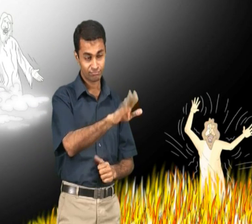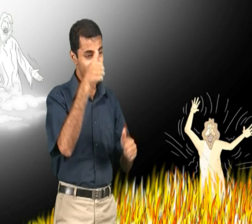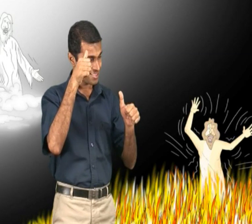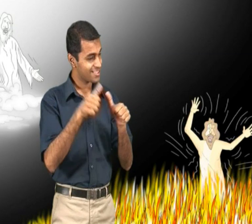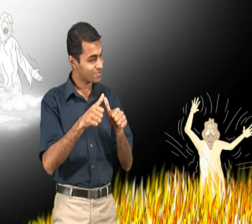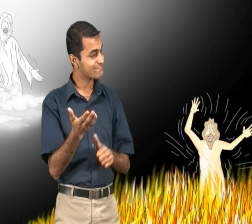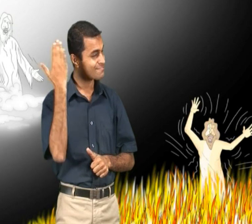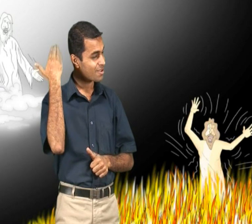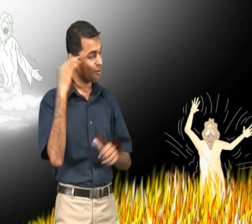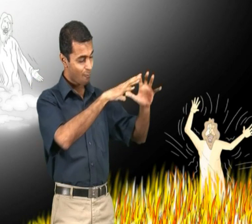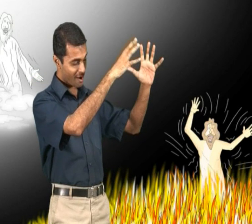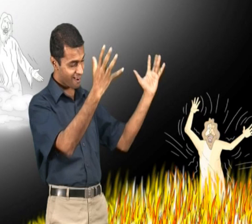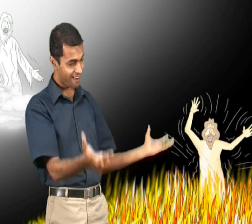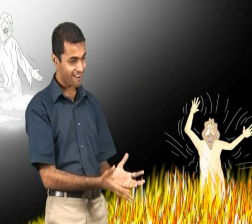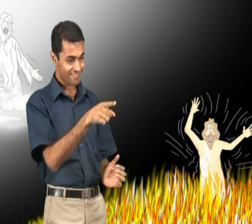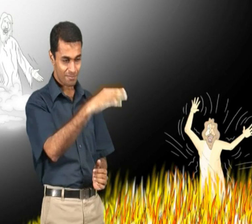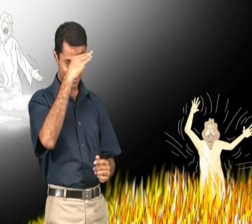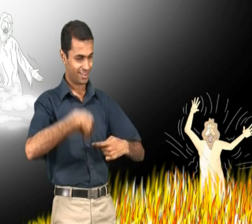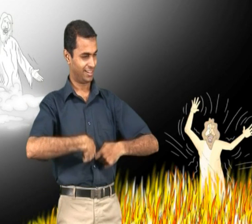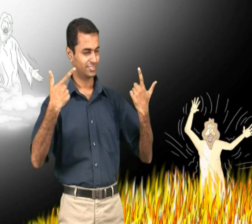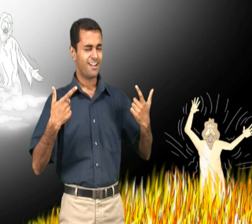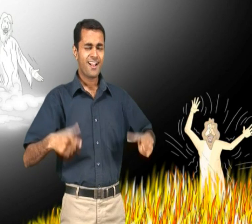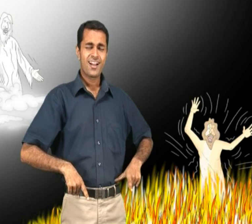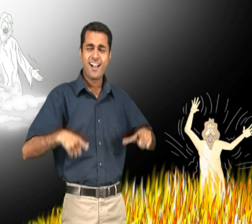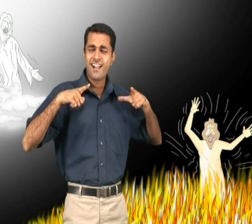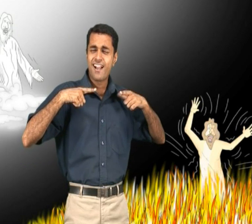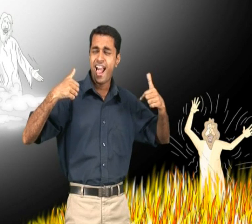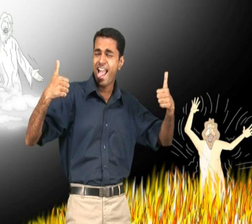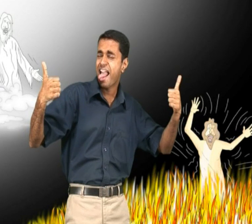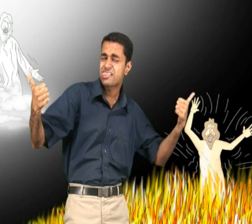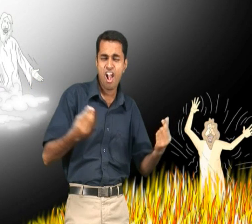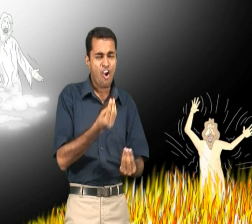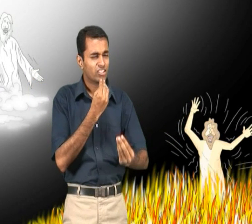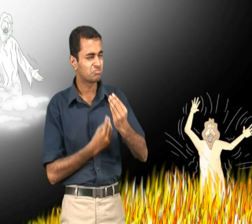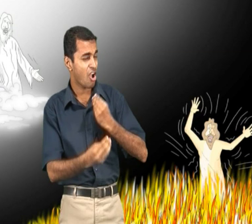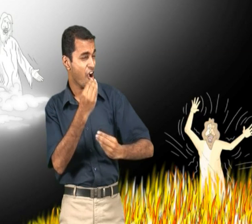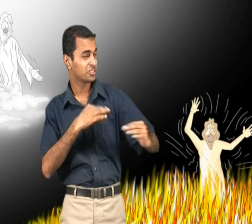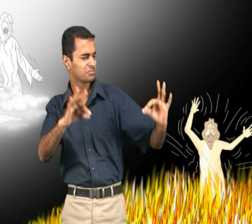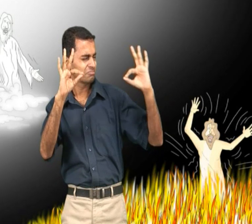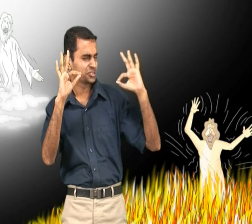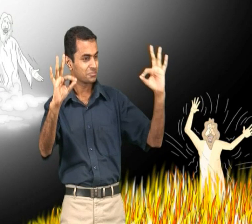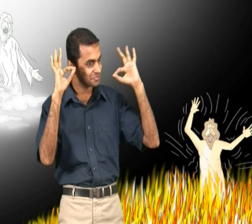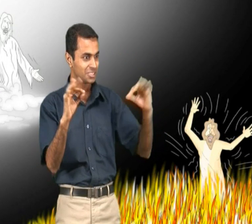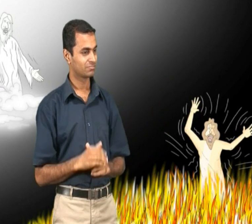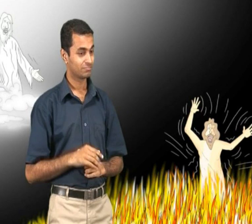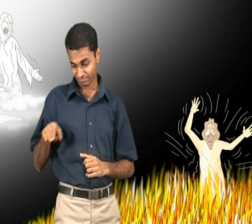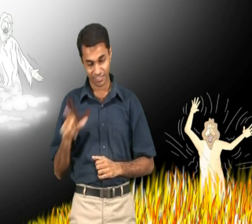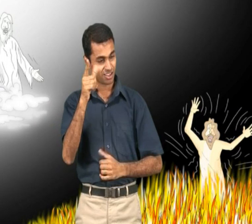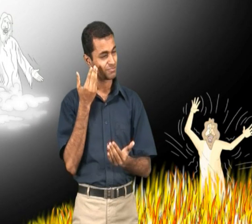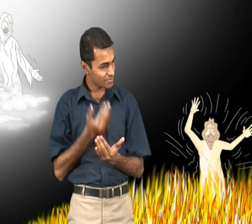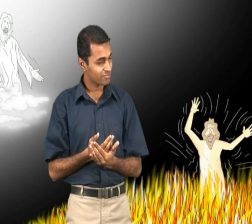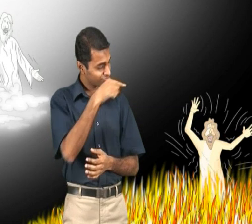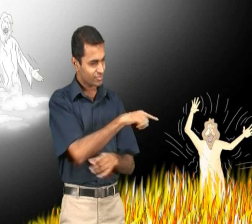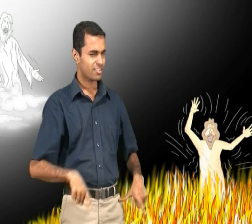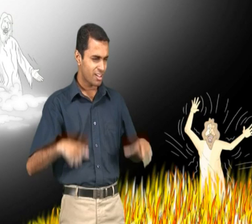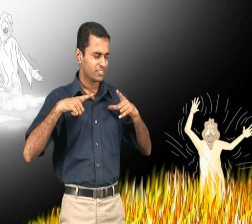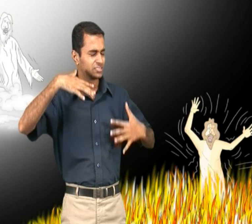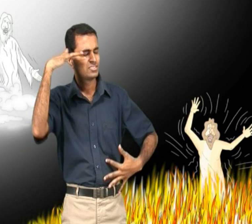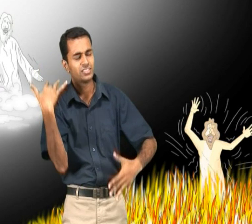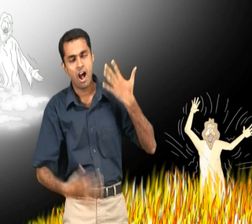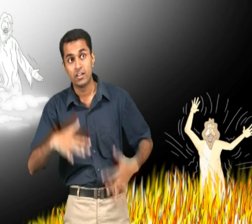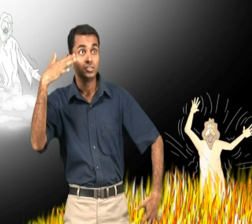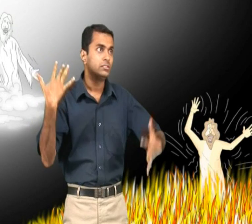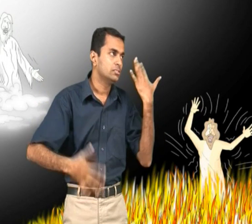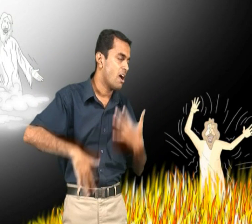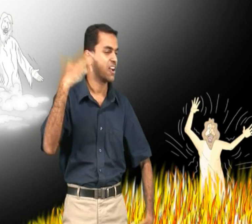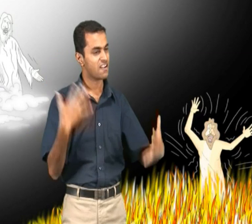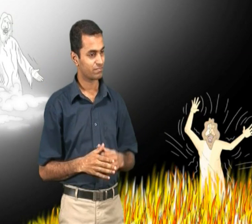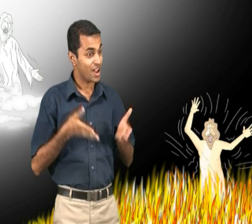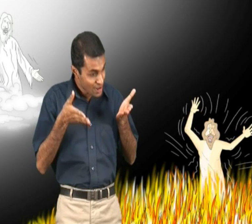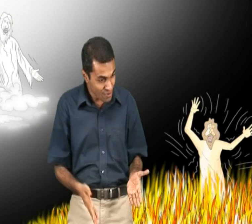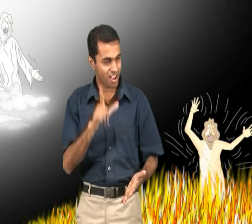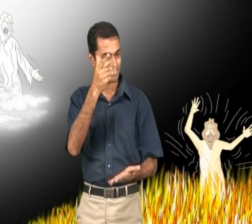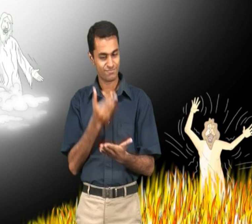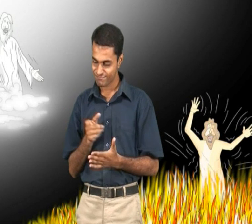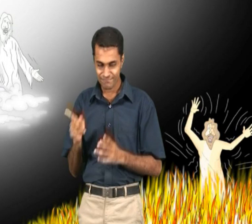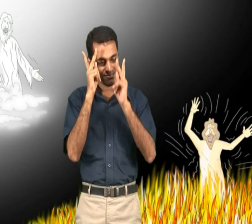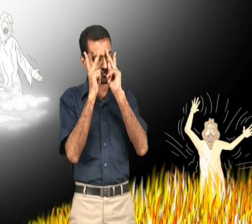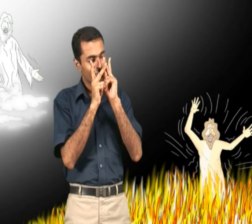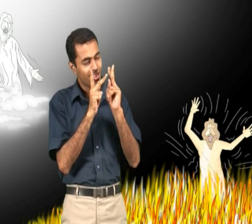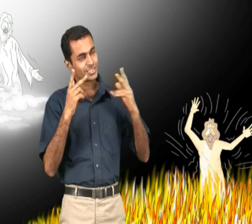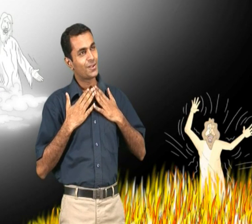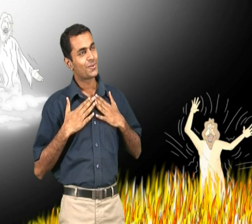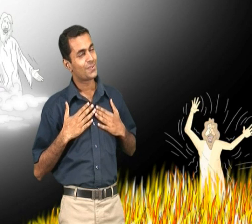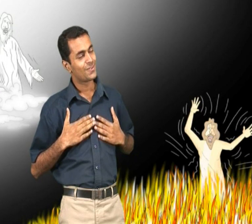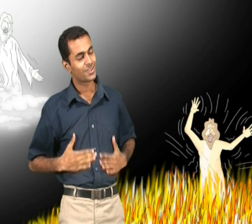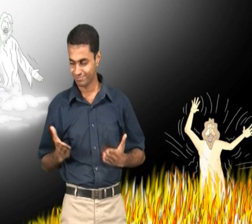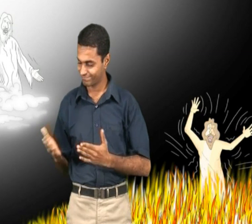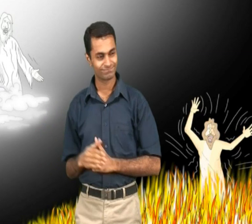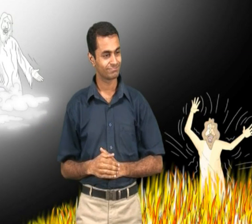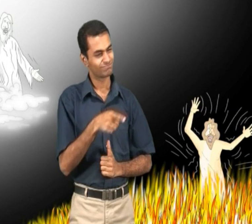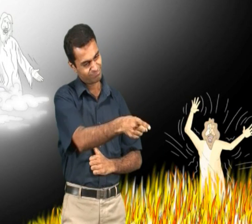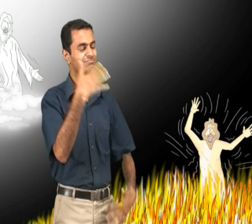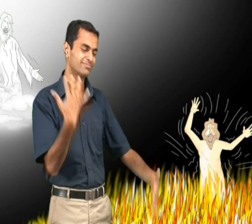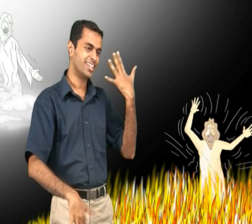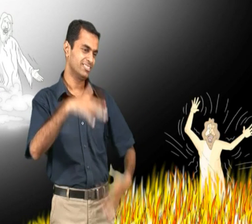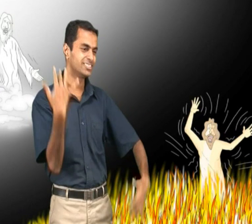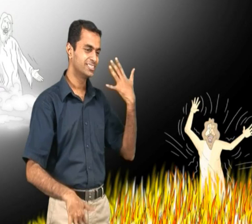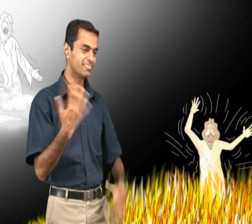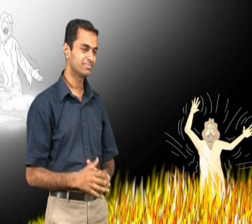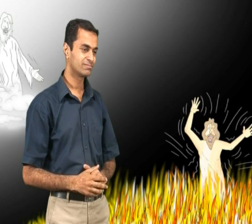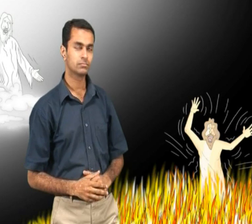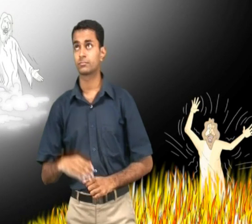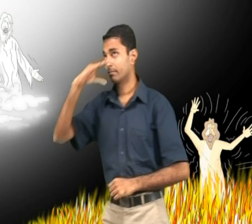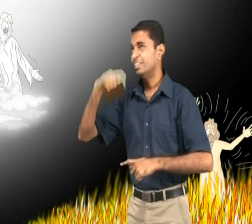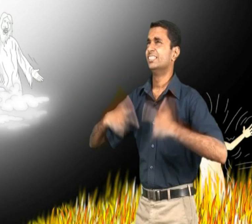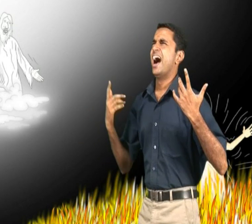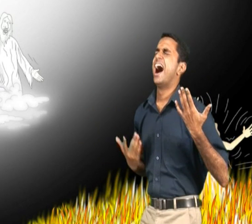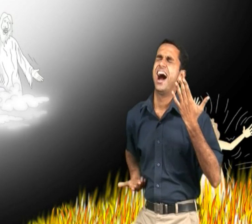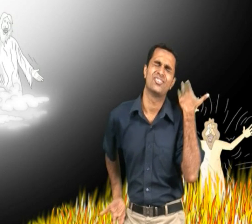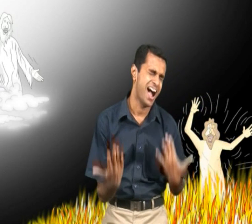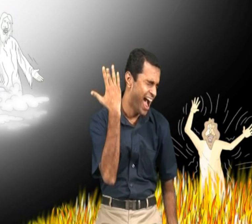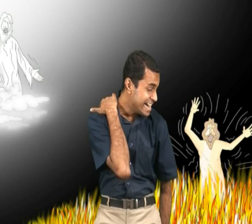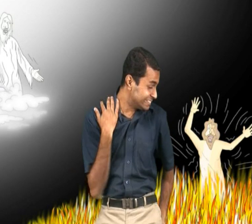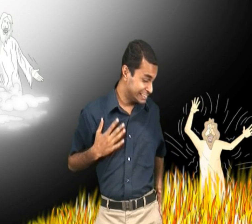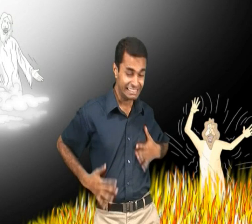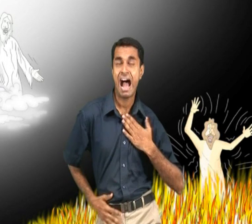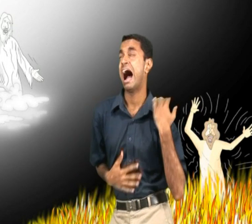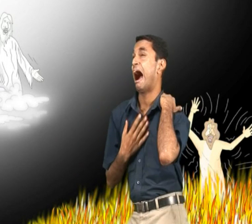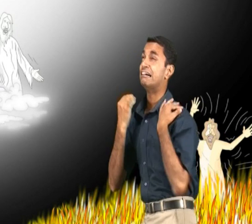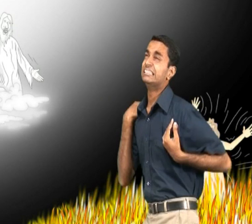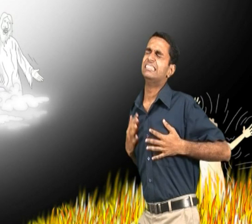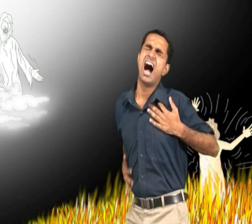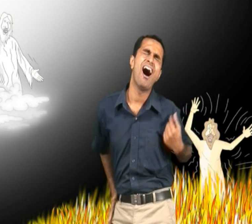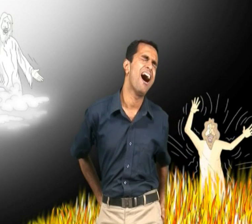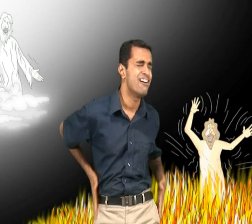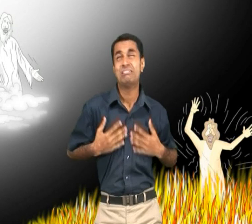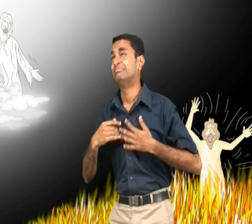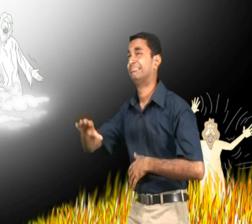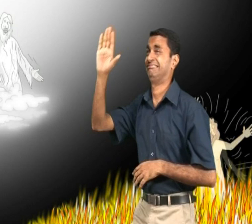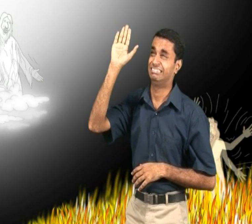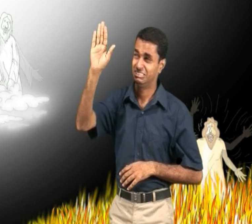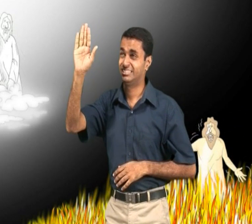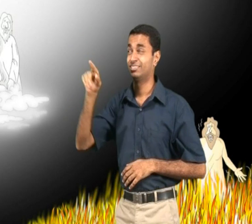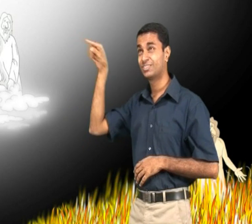And besides all this, a great chasm has been fixed between us and you, so that even those who wish cannot cross from here to you, nor can anyone cross from there to us.’